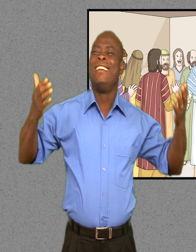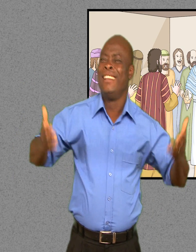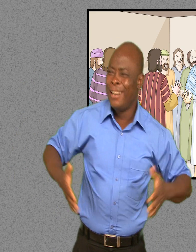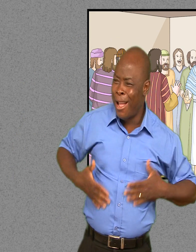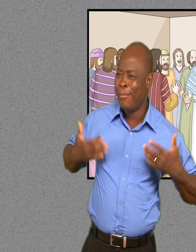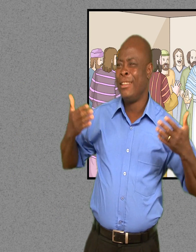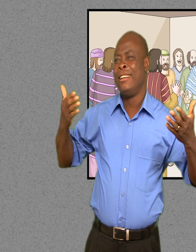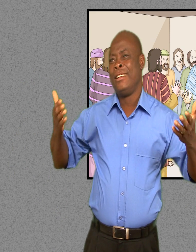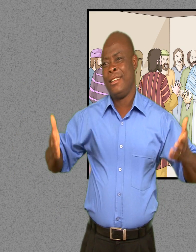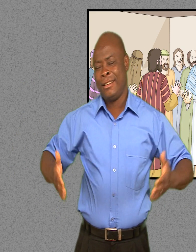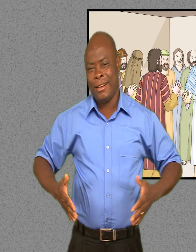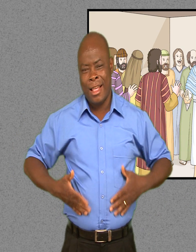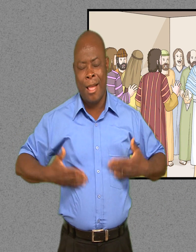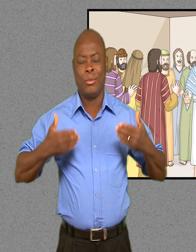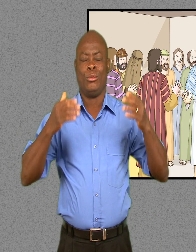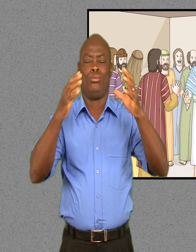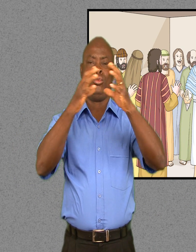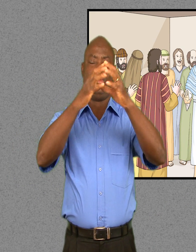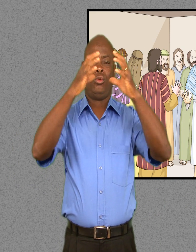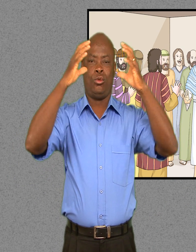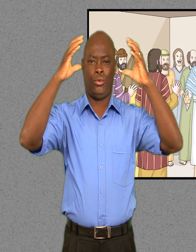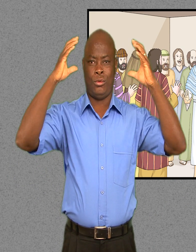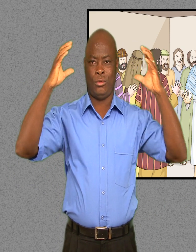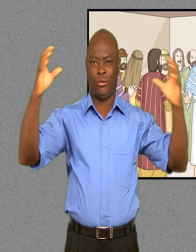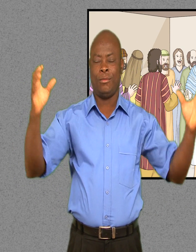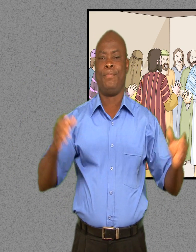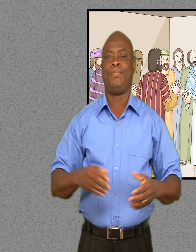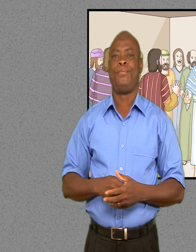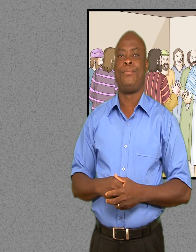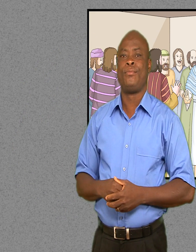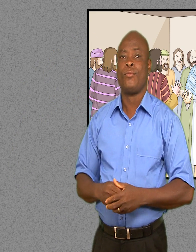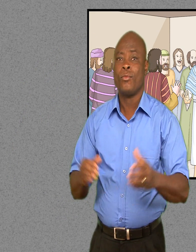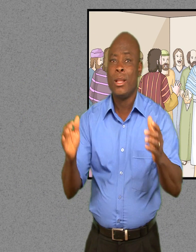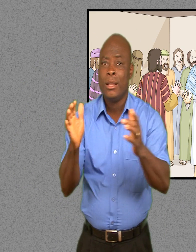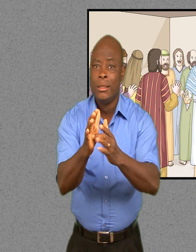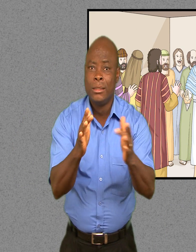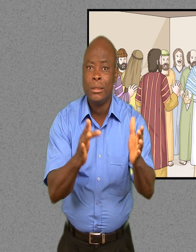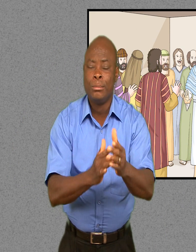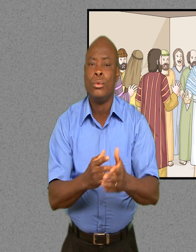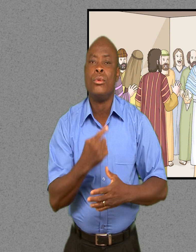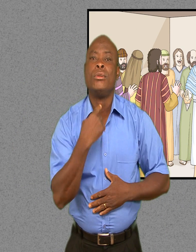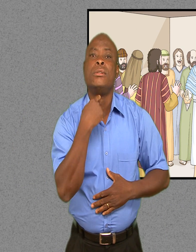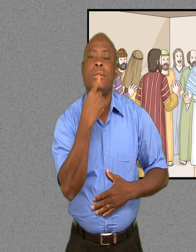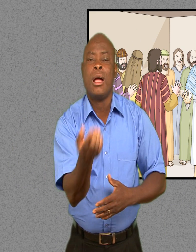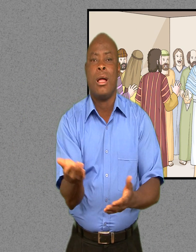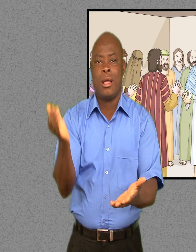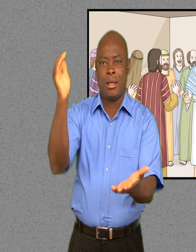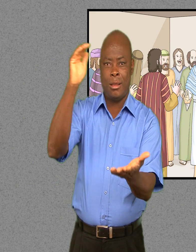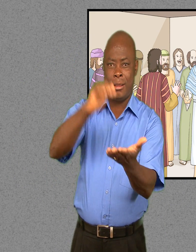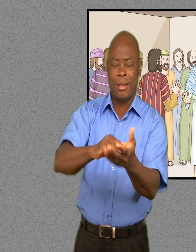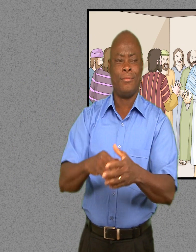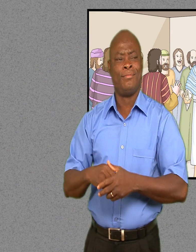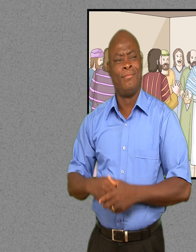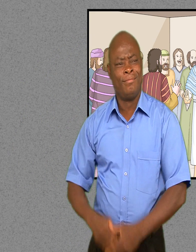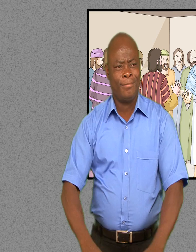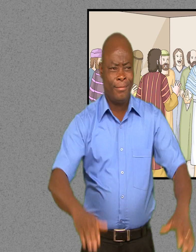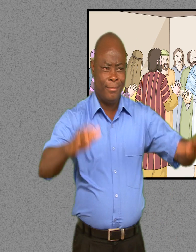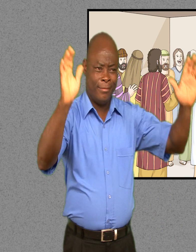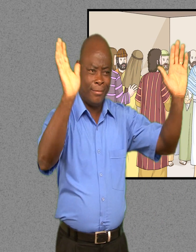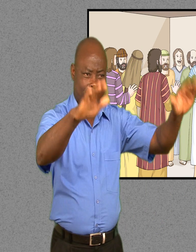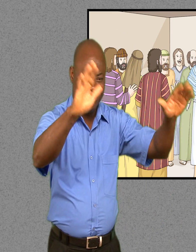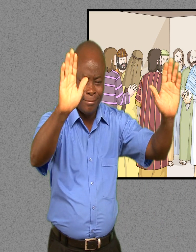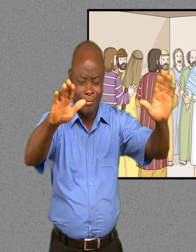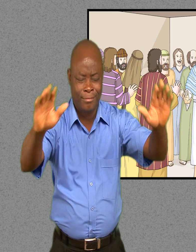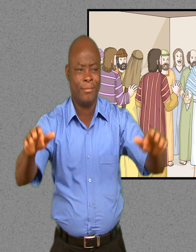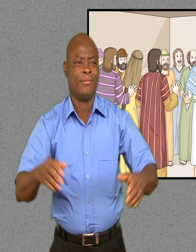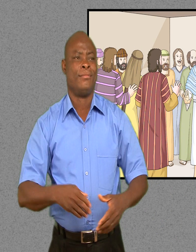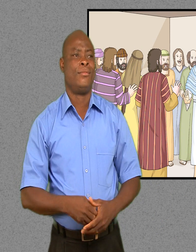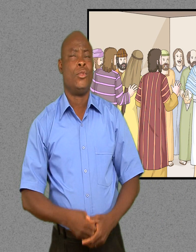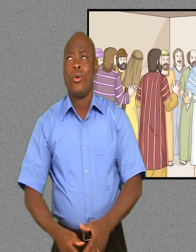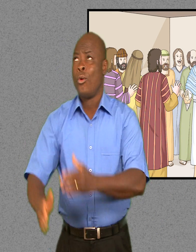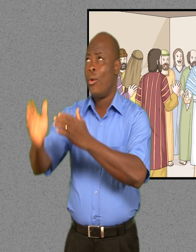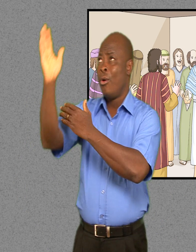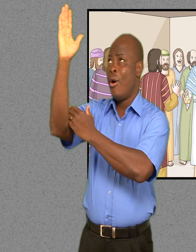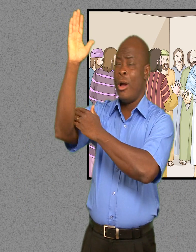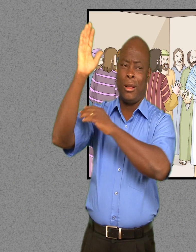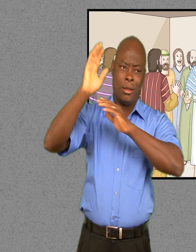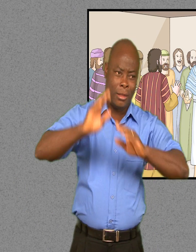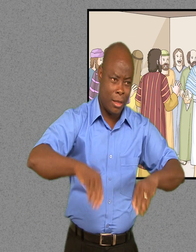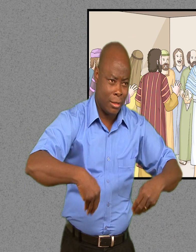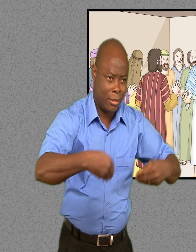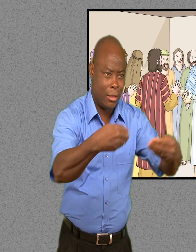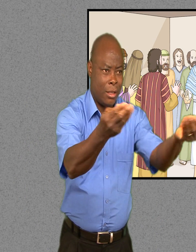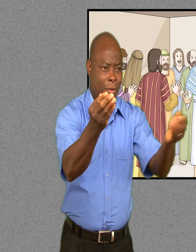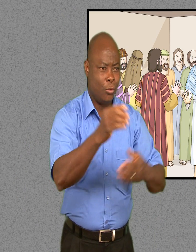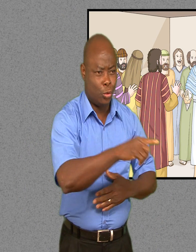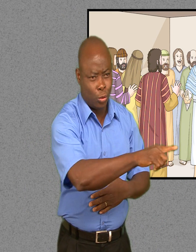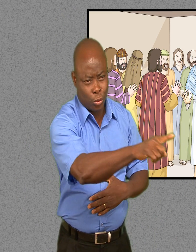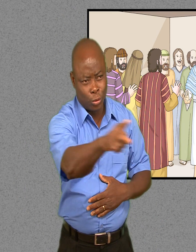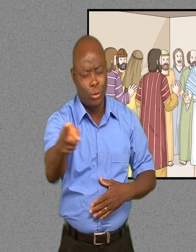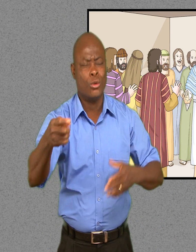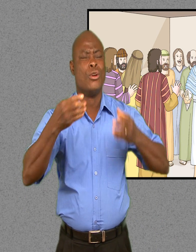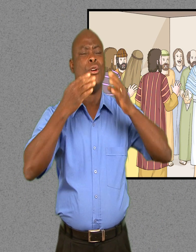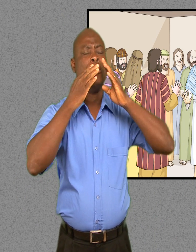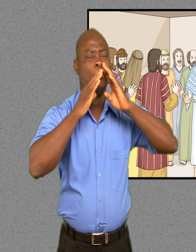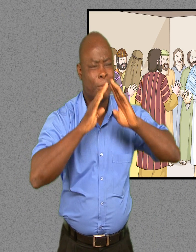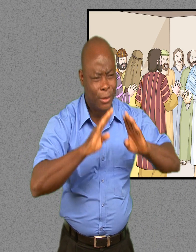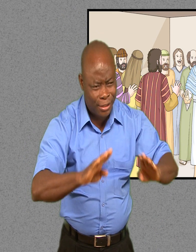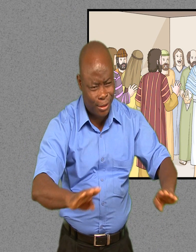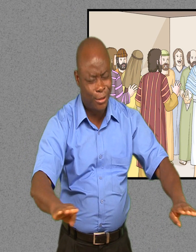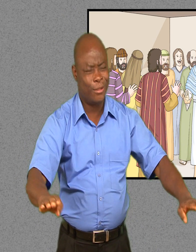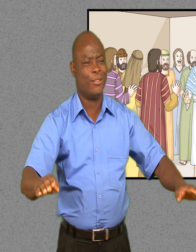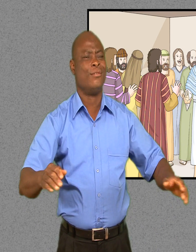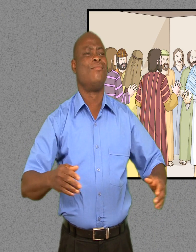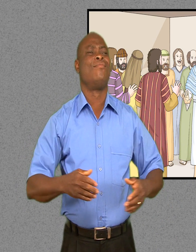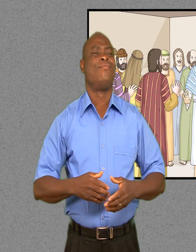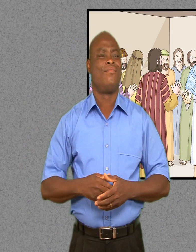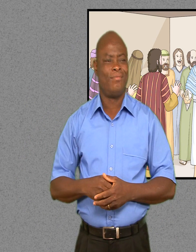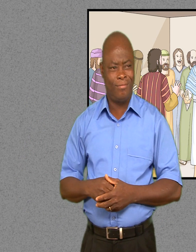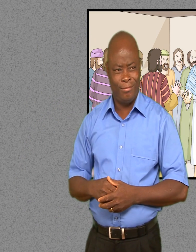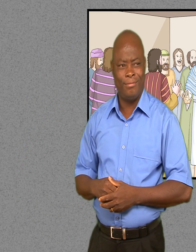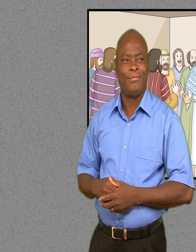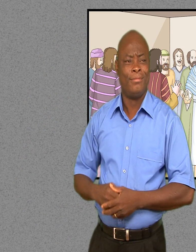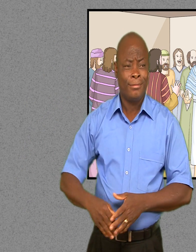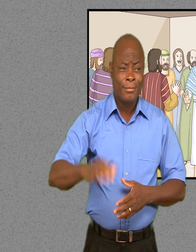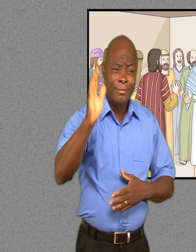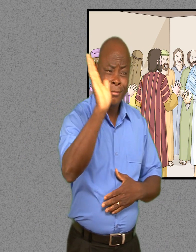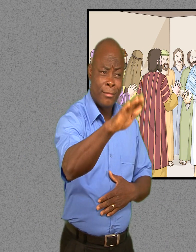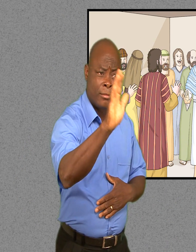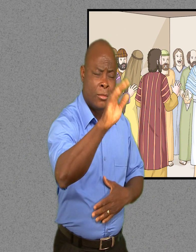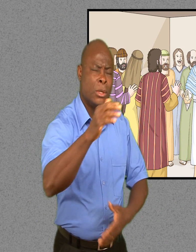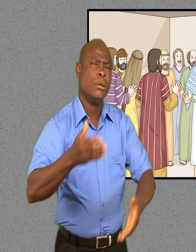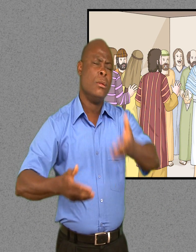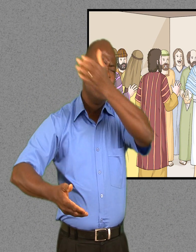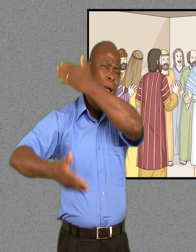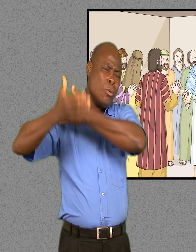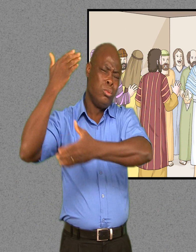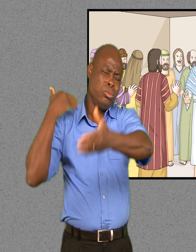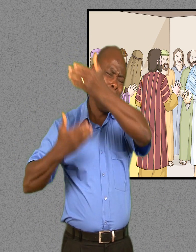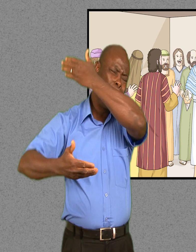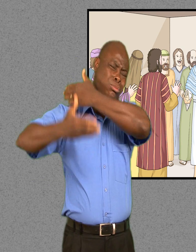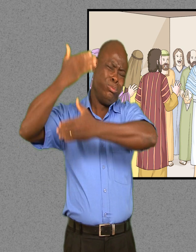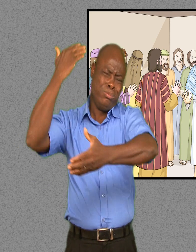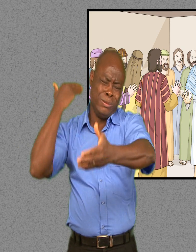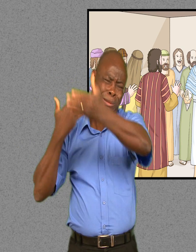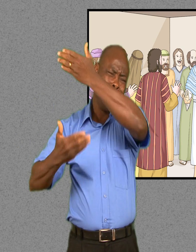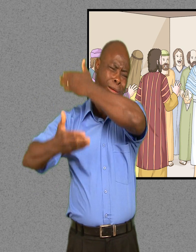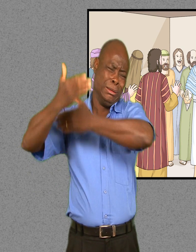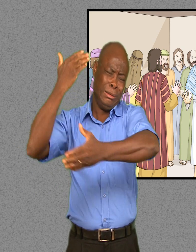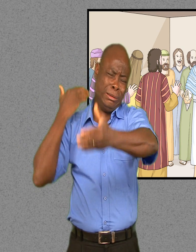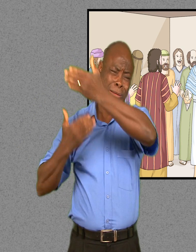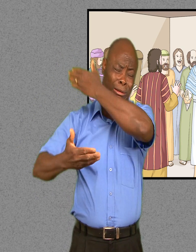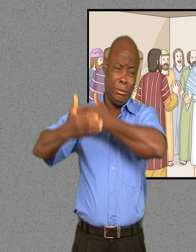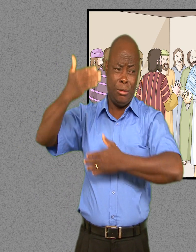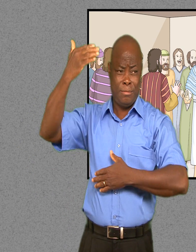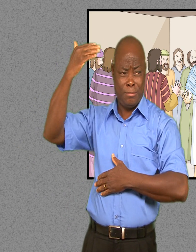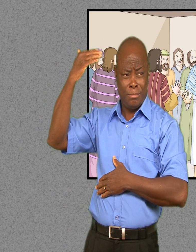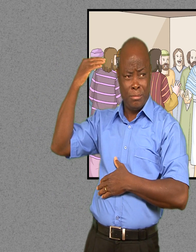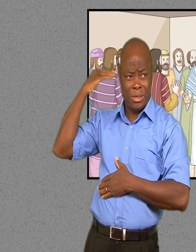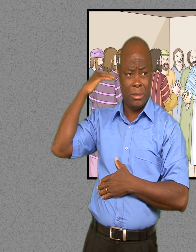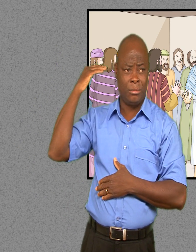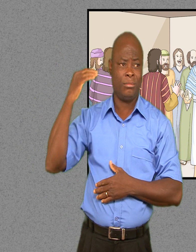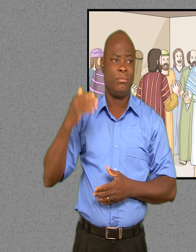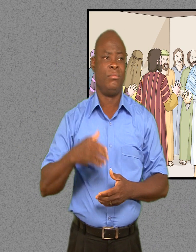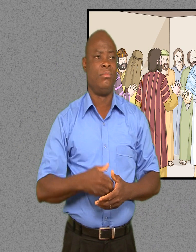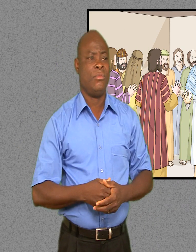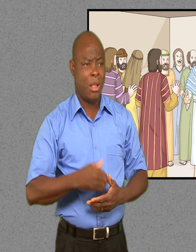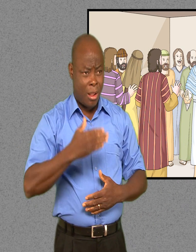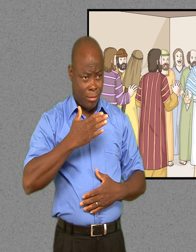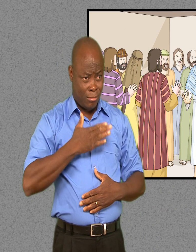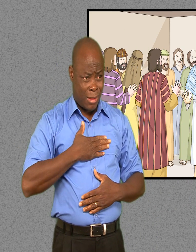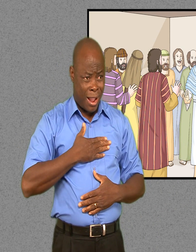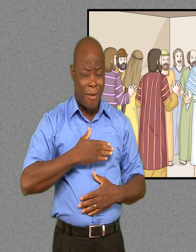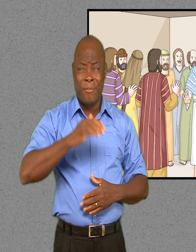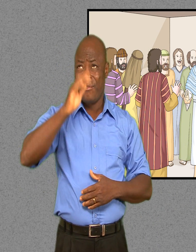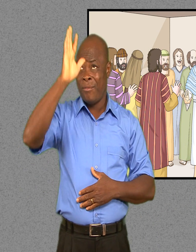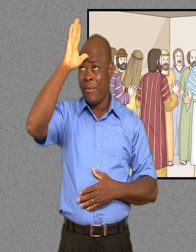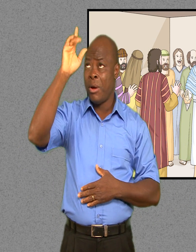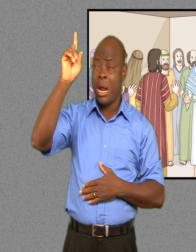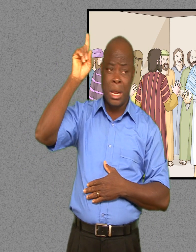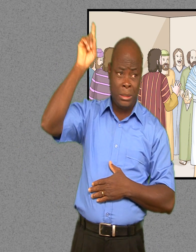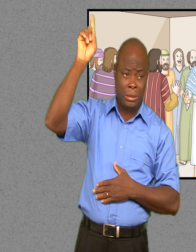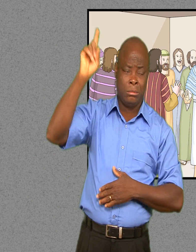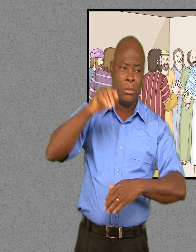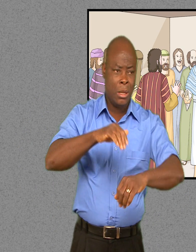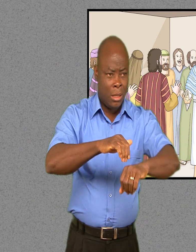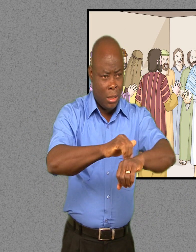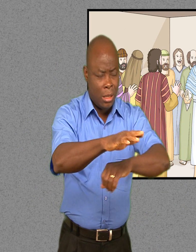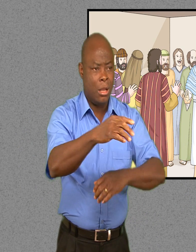The disciples rejoiced when they saw the Lord.